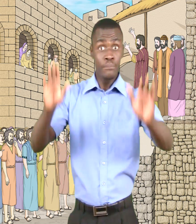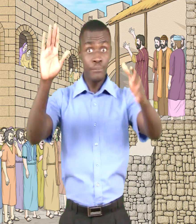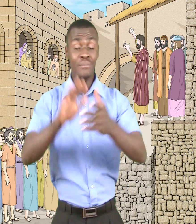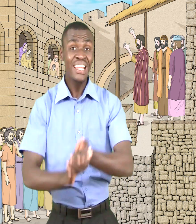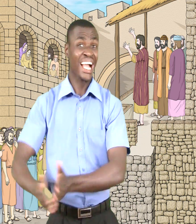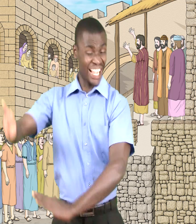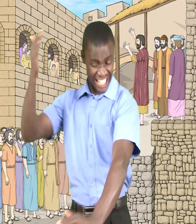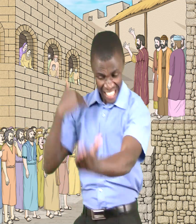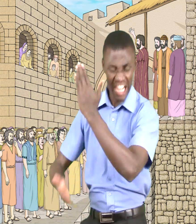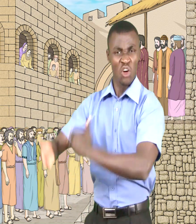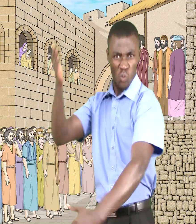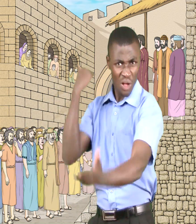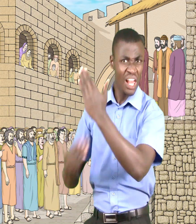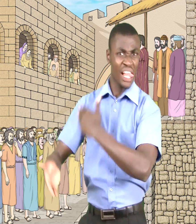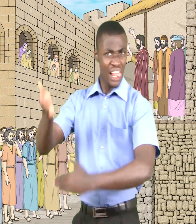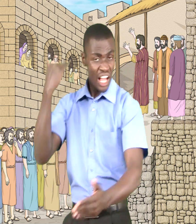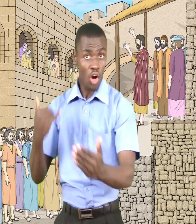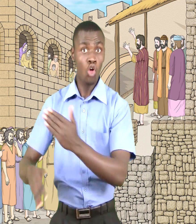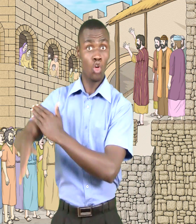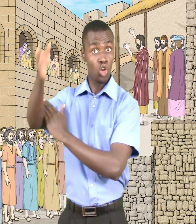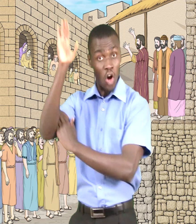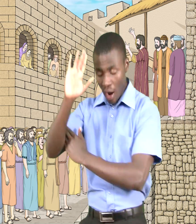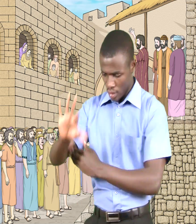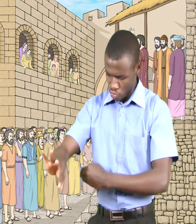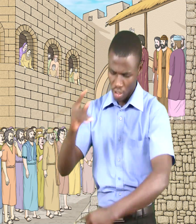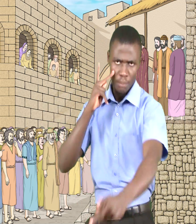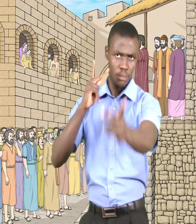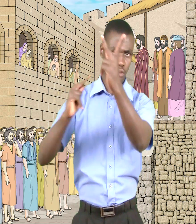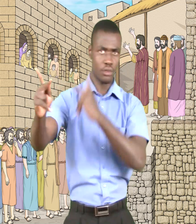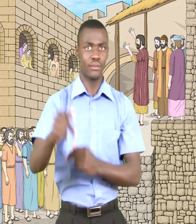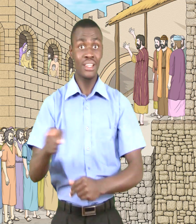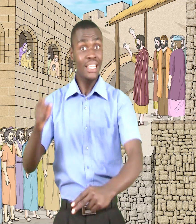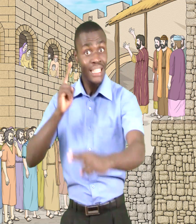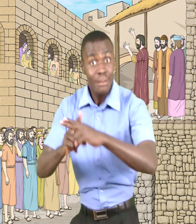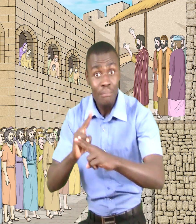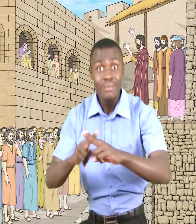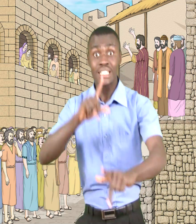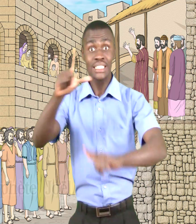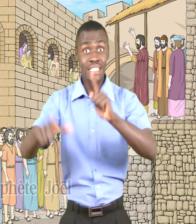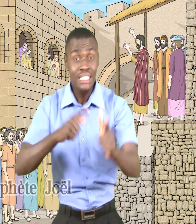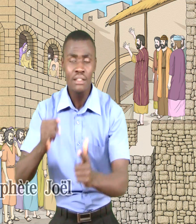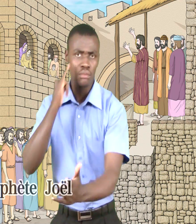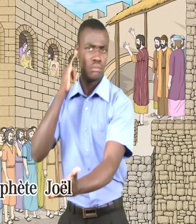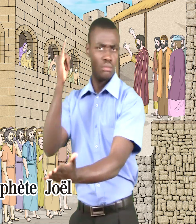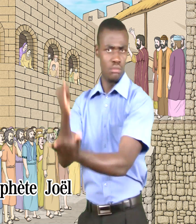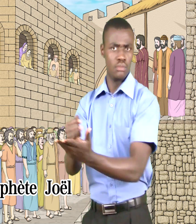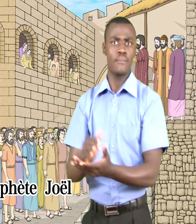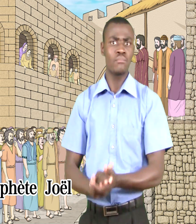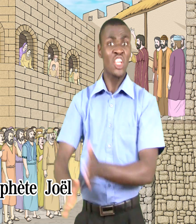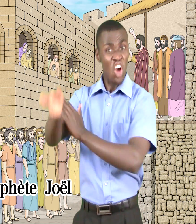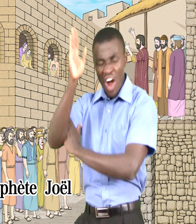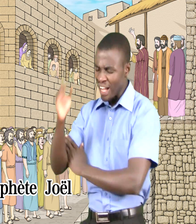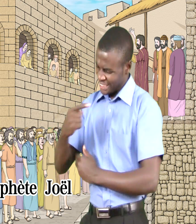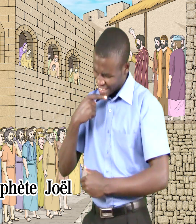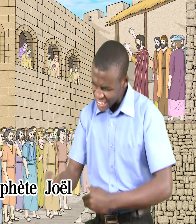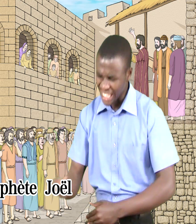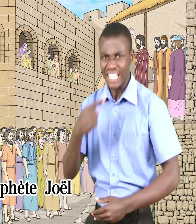It is only the third hour of the day!